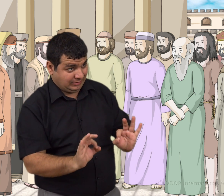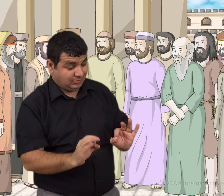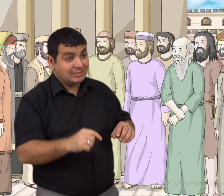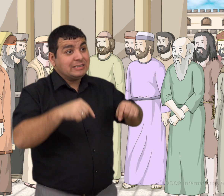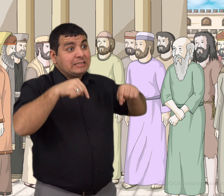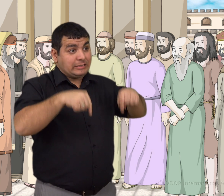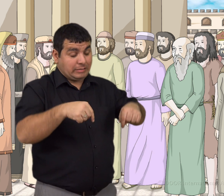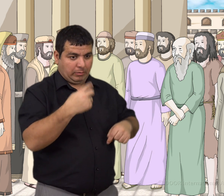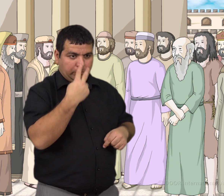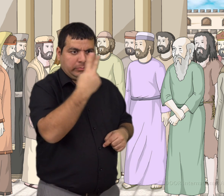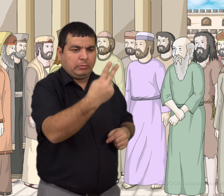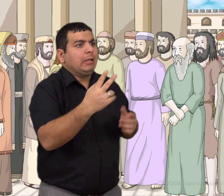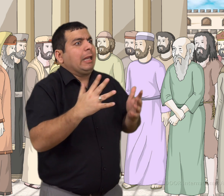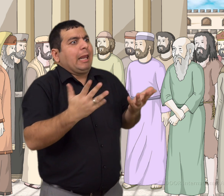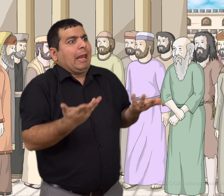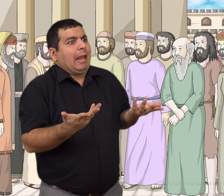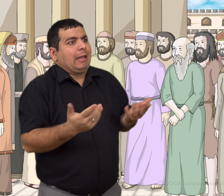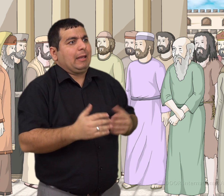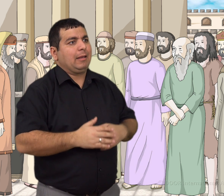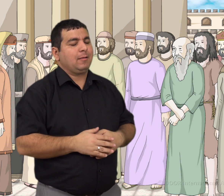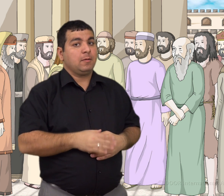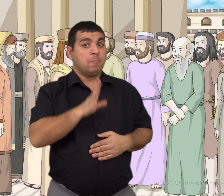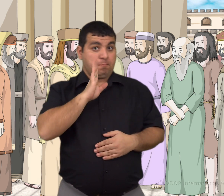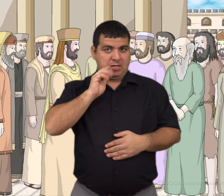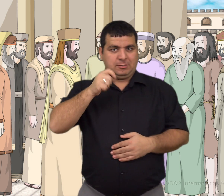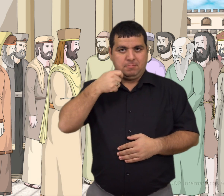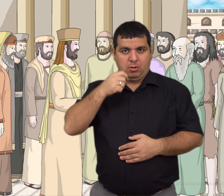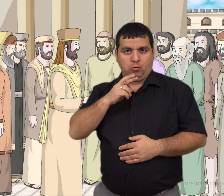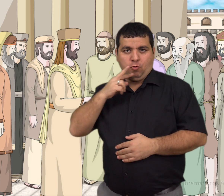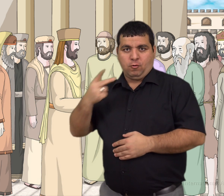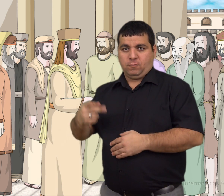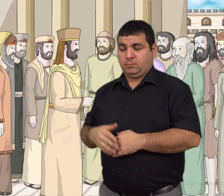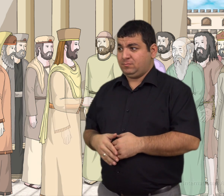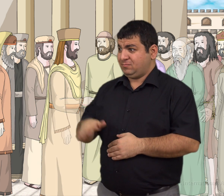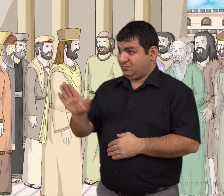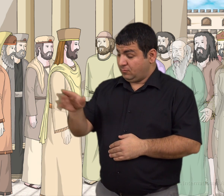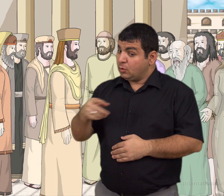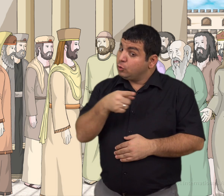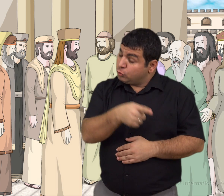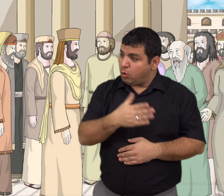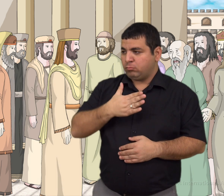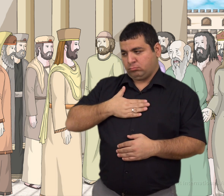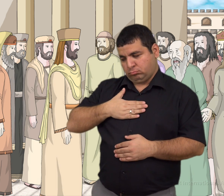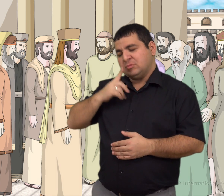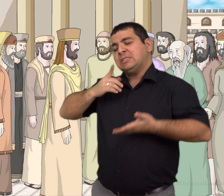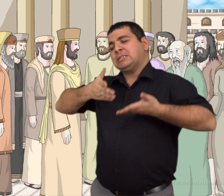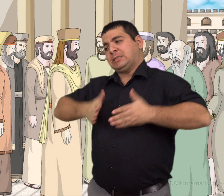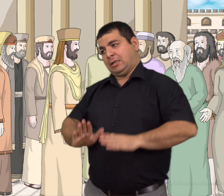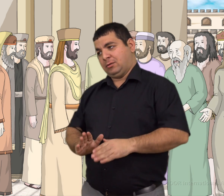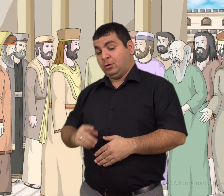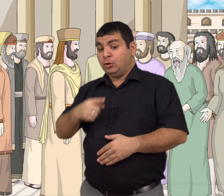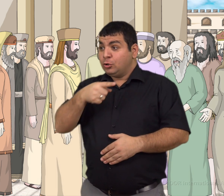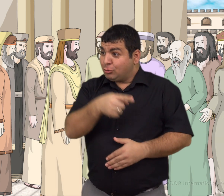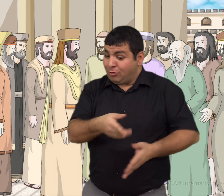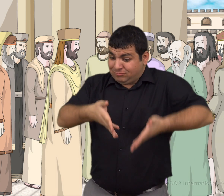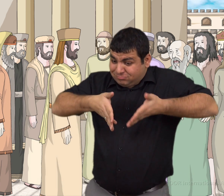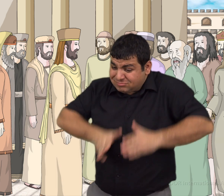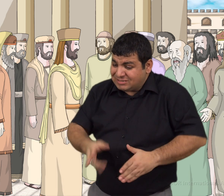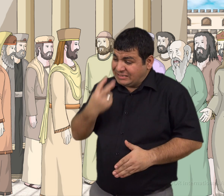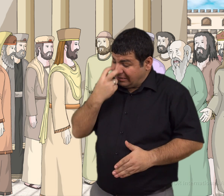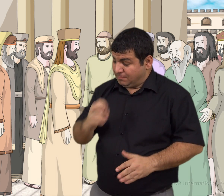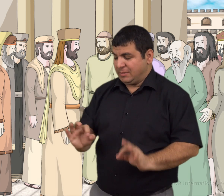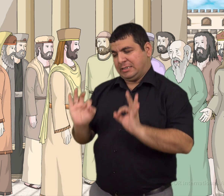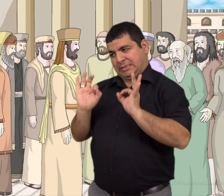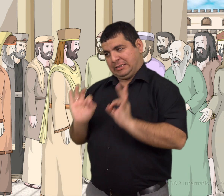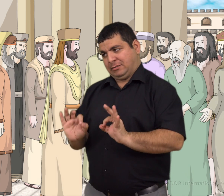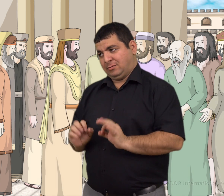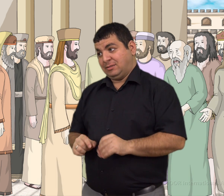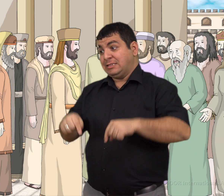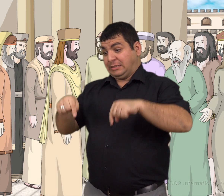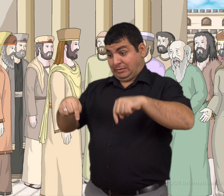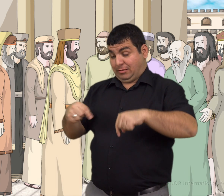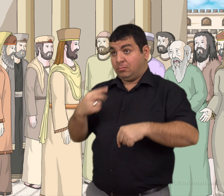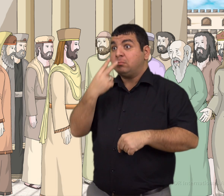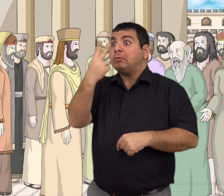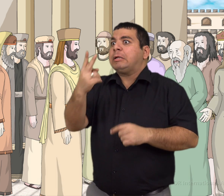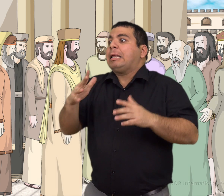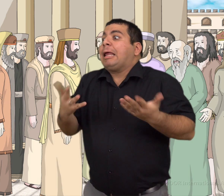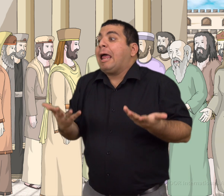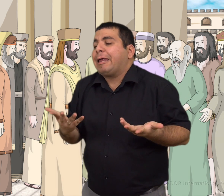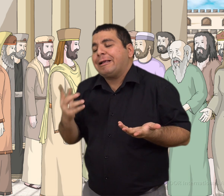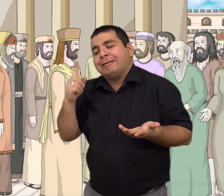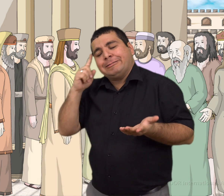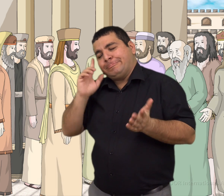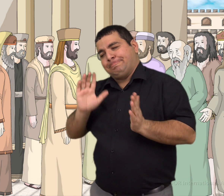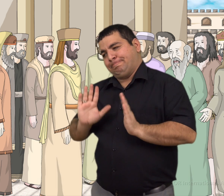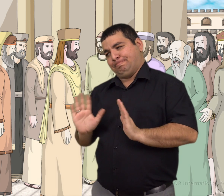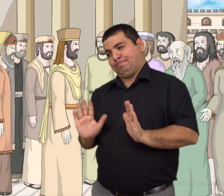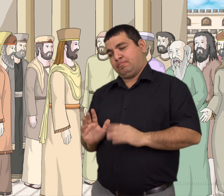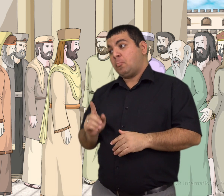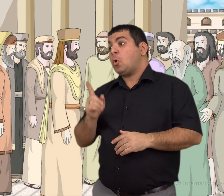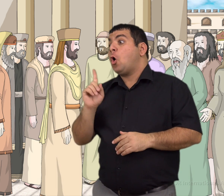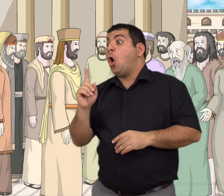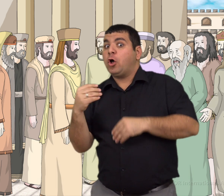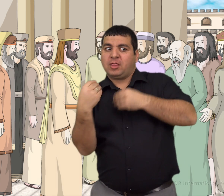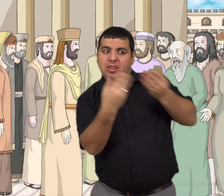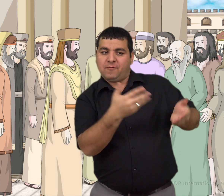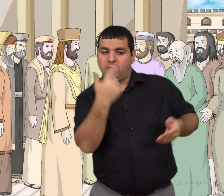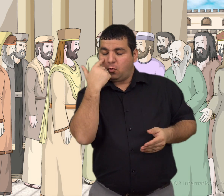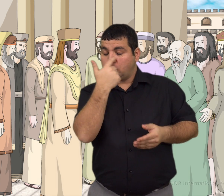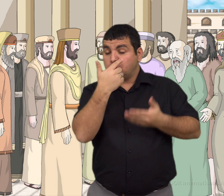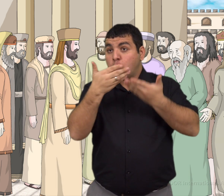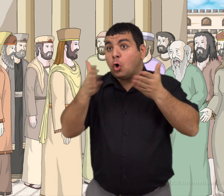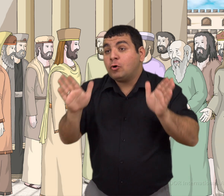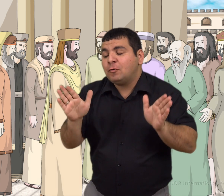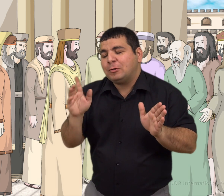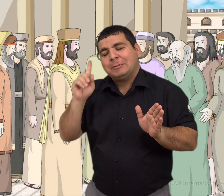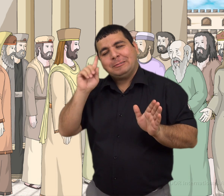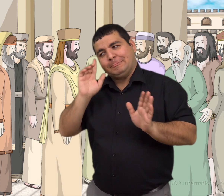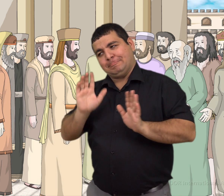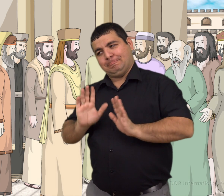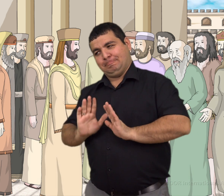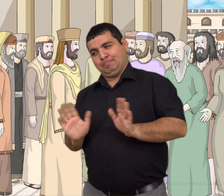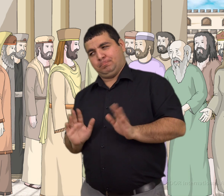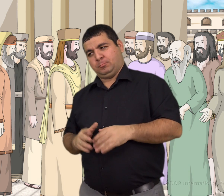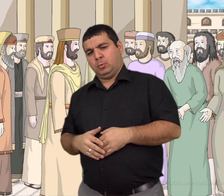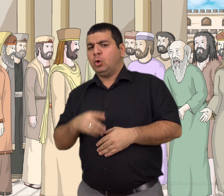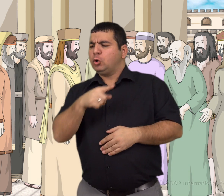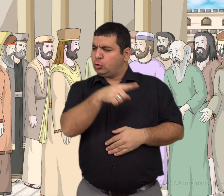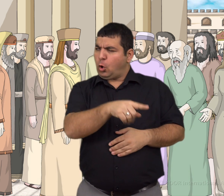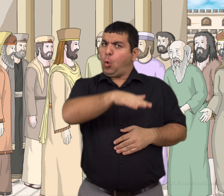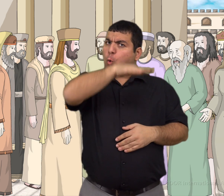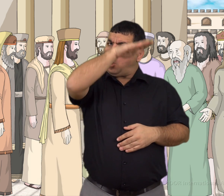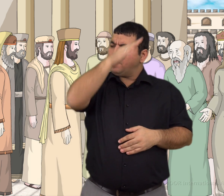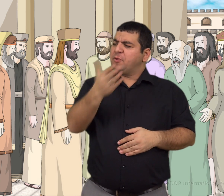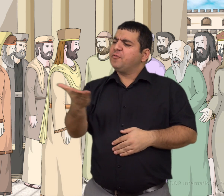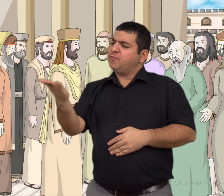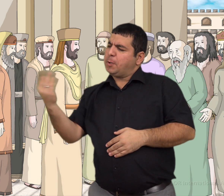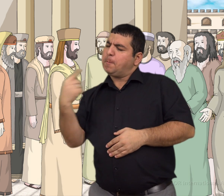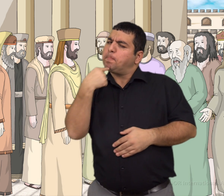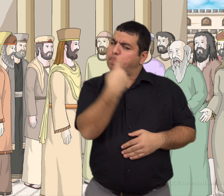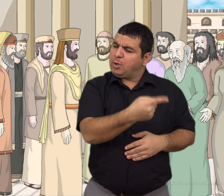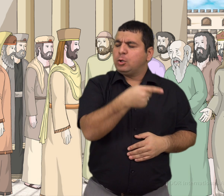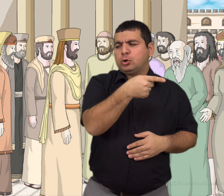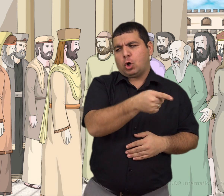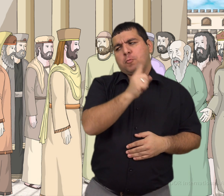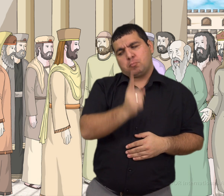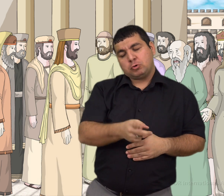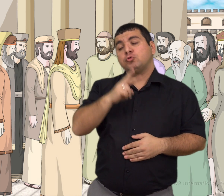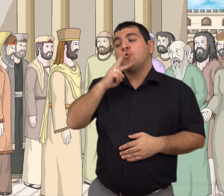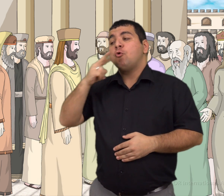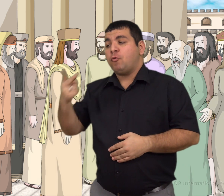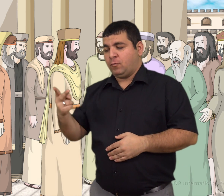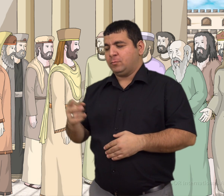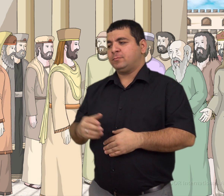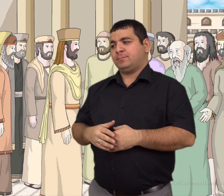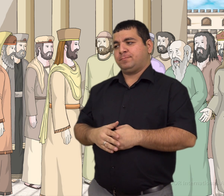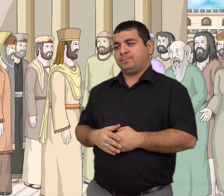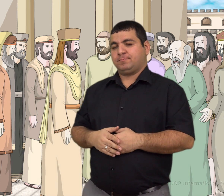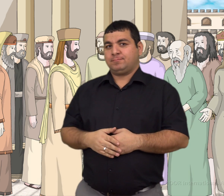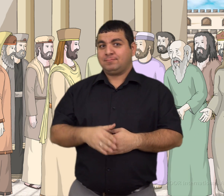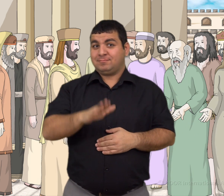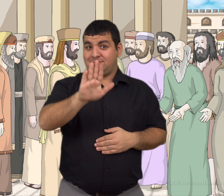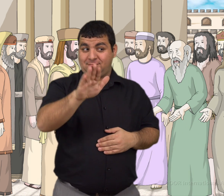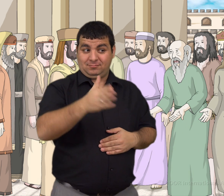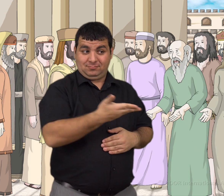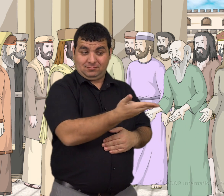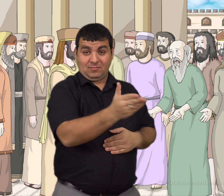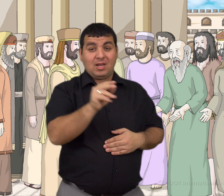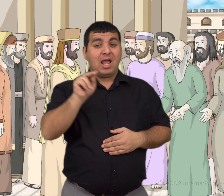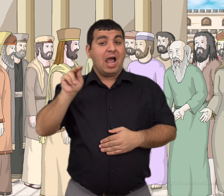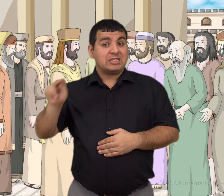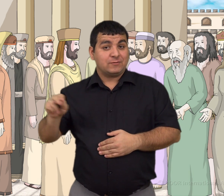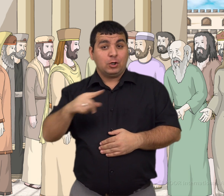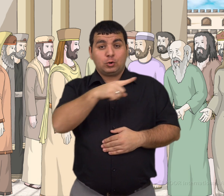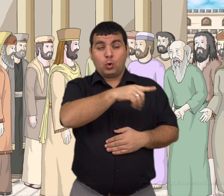So how is it that he can now see?” His parents answered, “We know he is our son, and we know he was born blind.